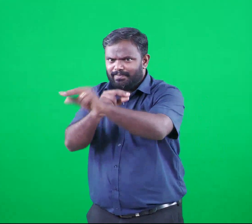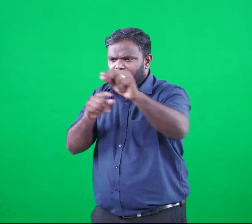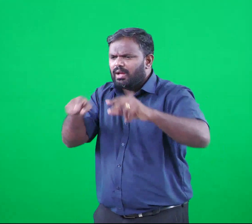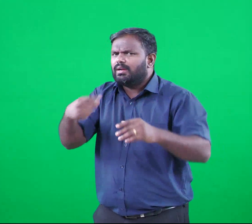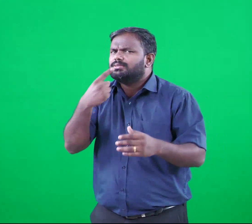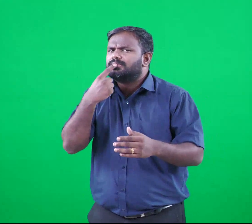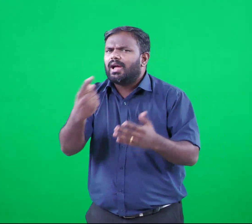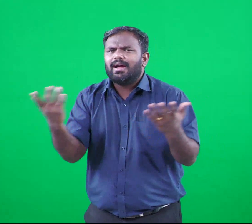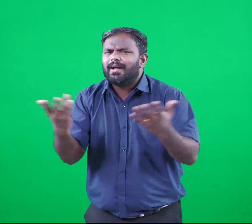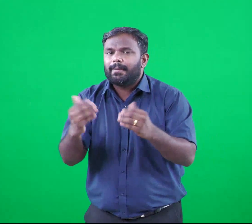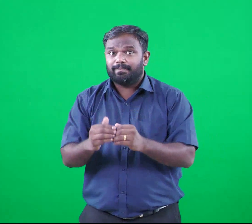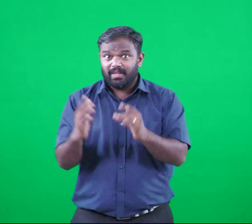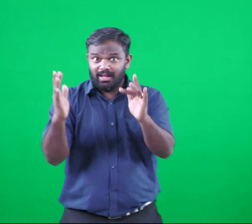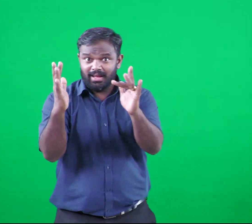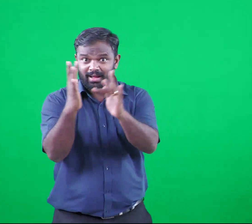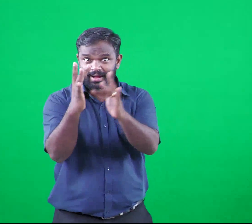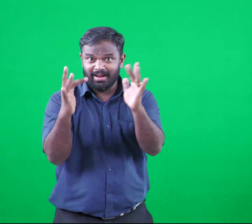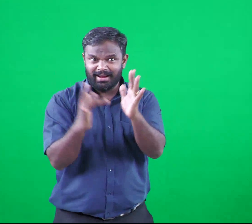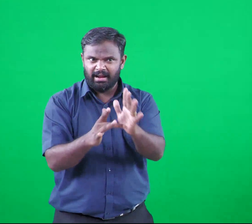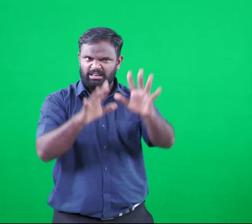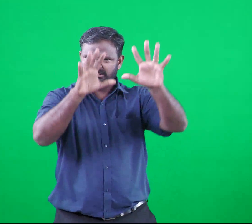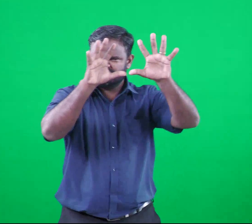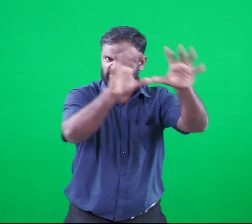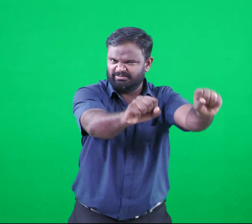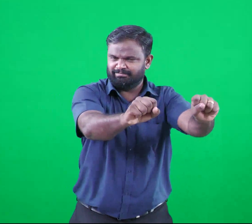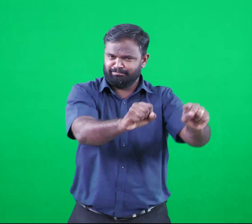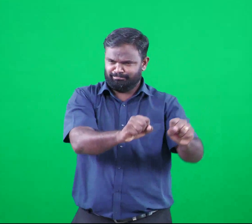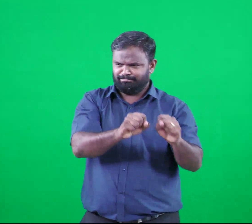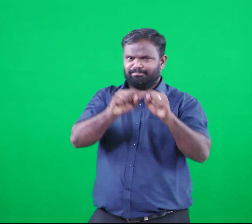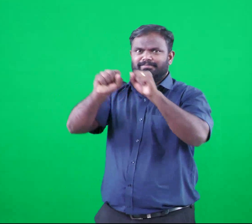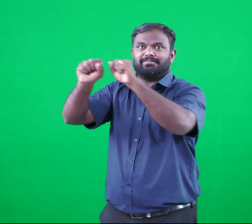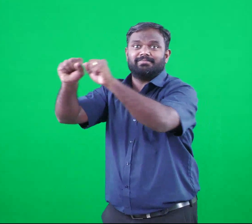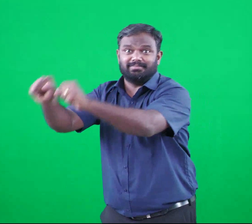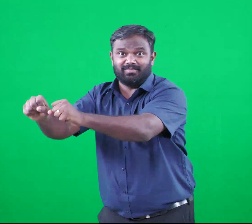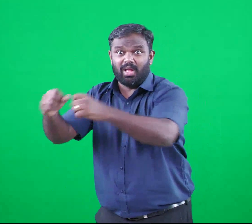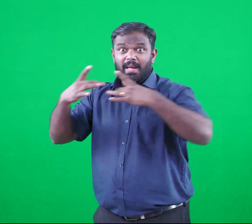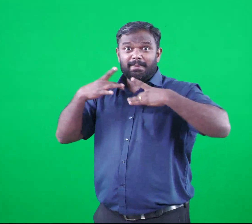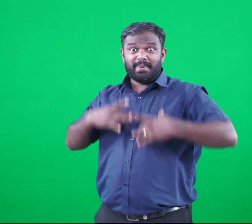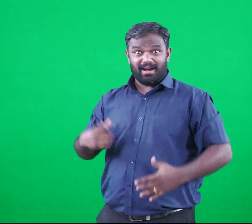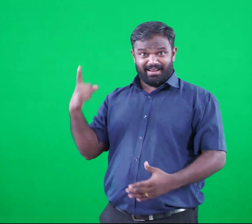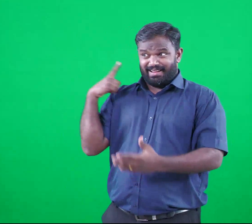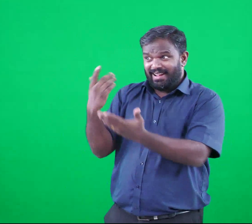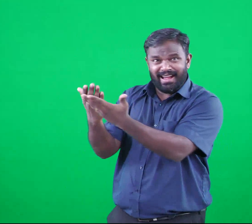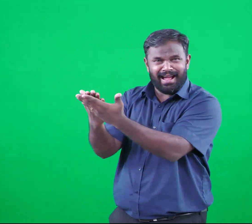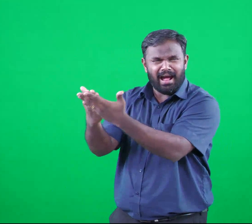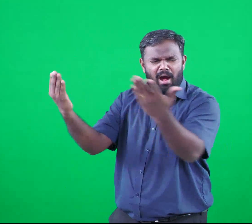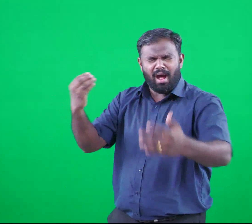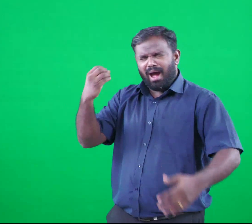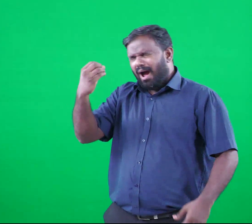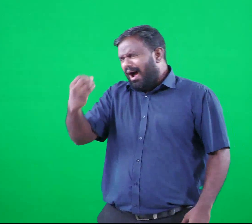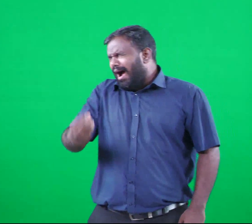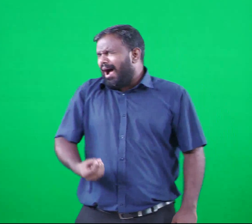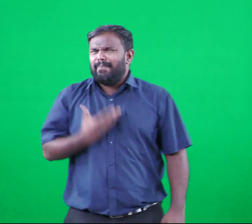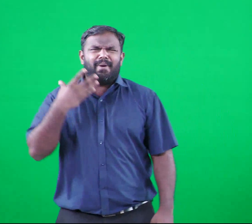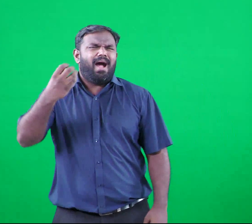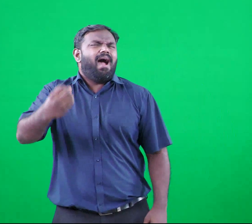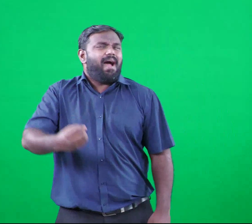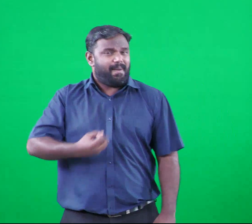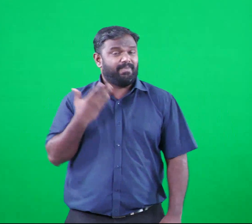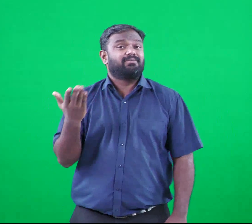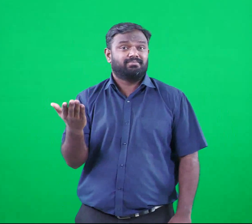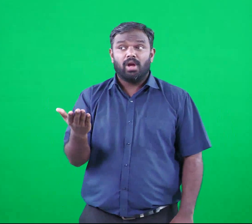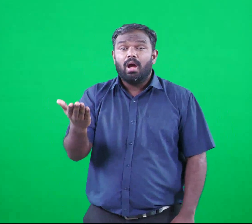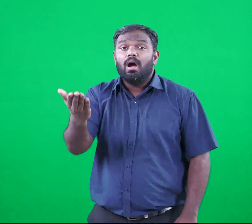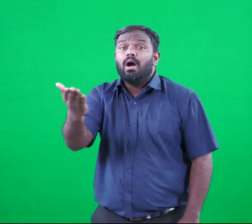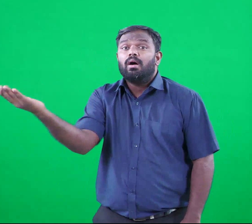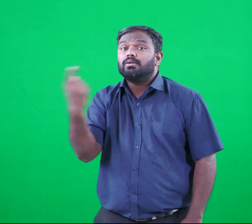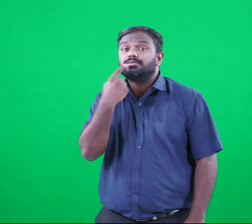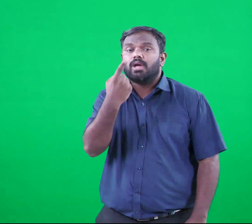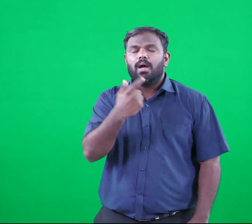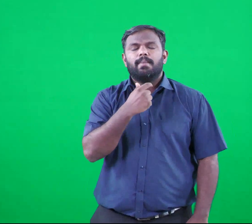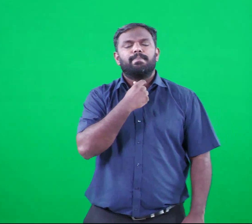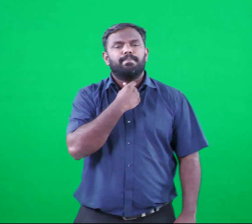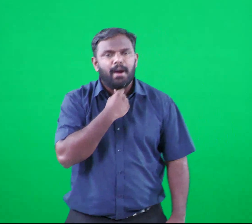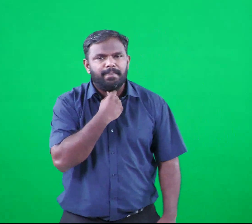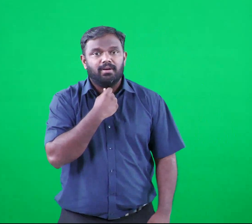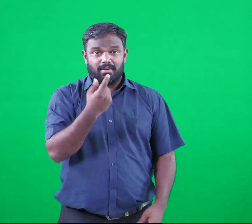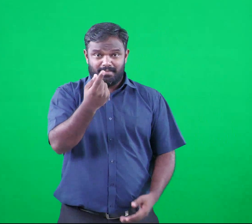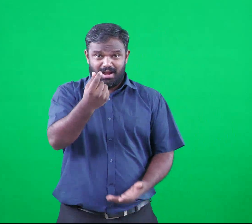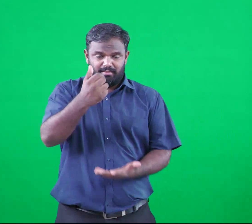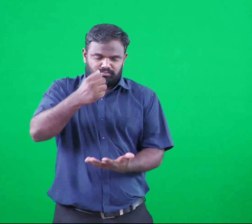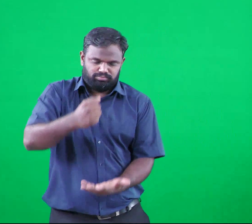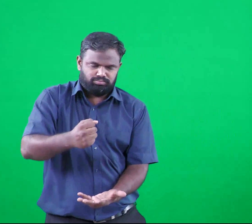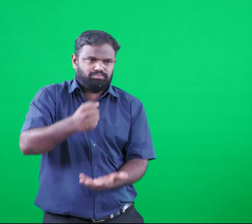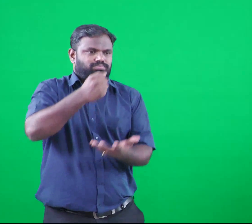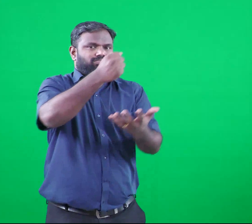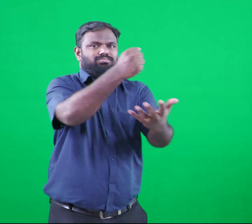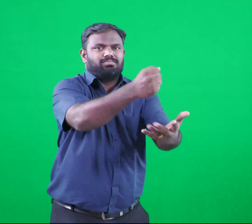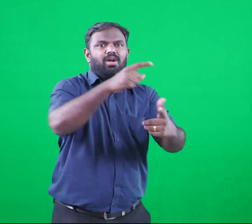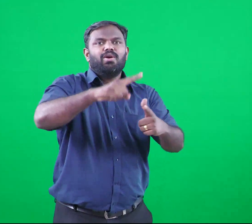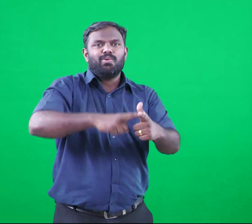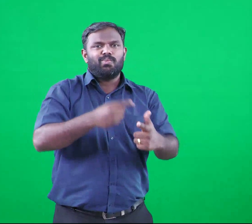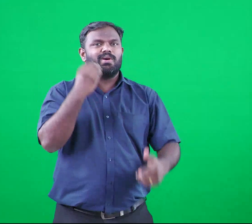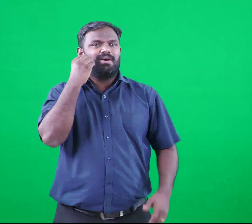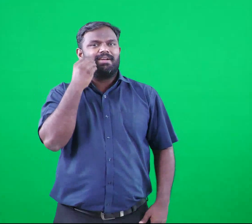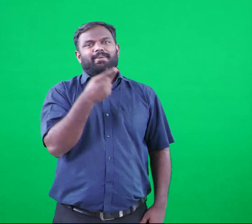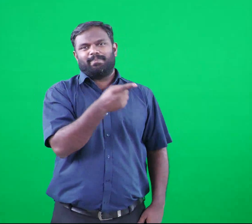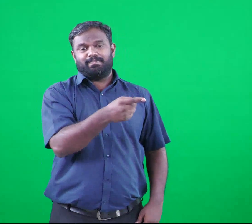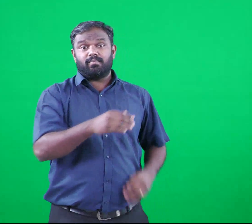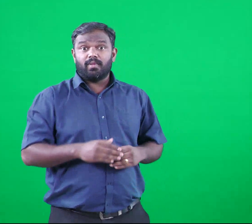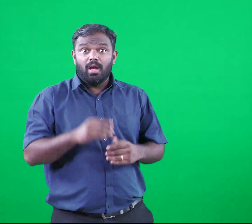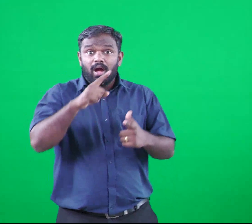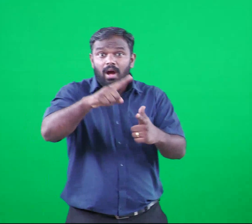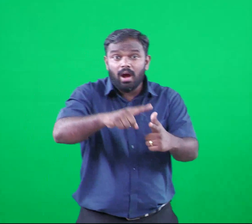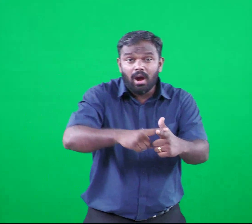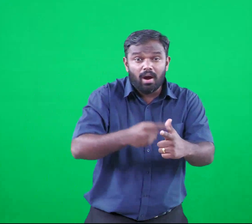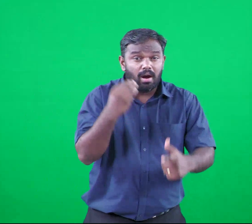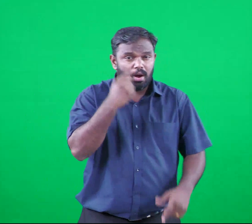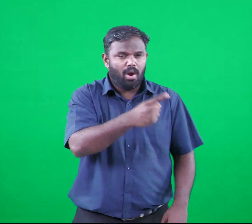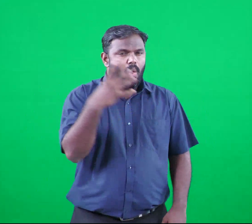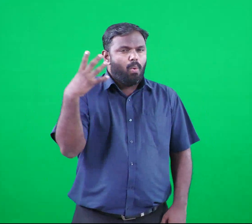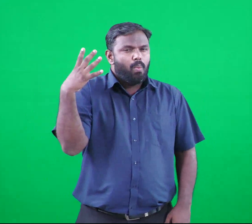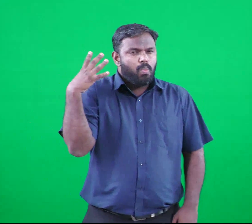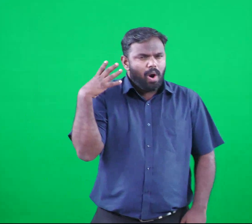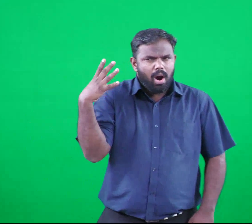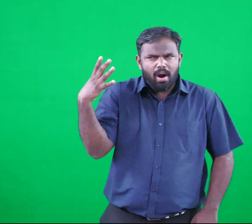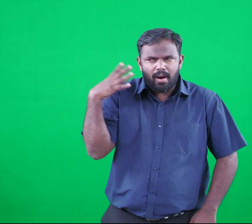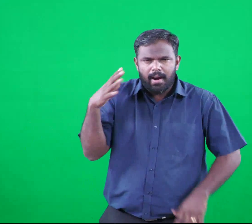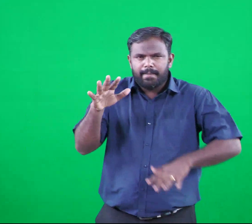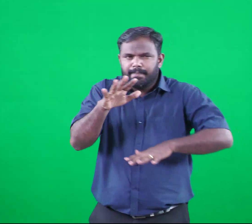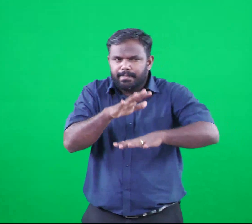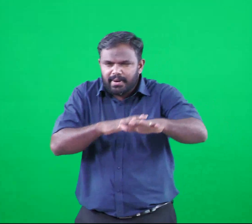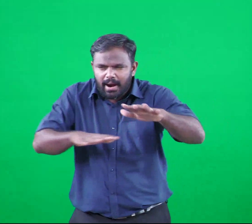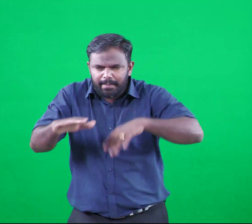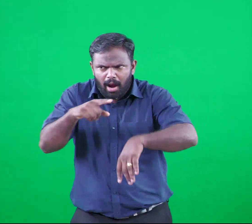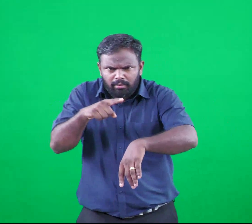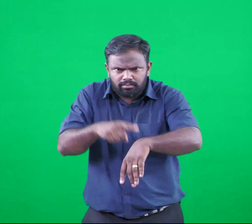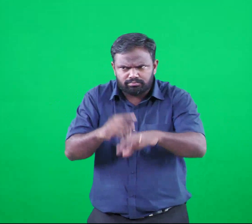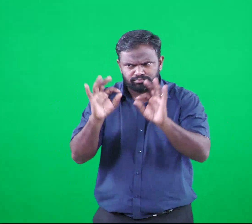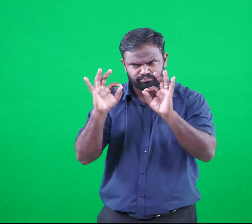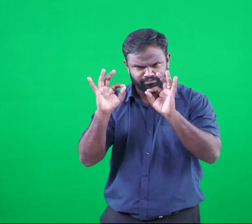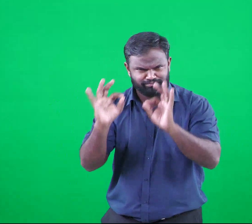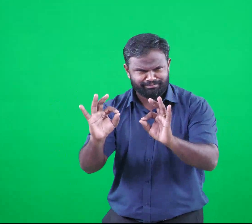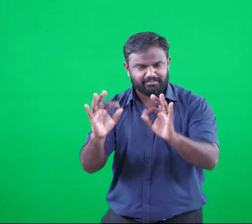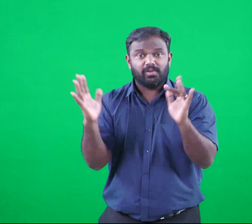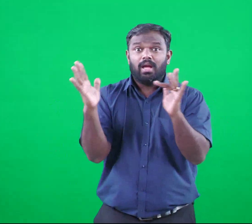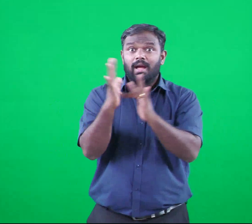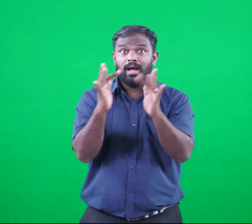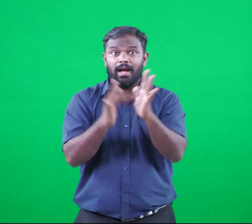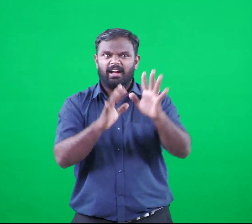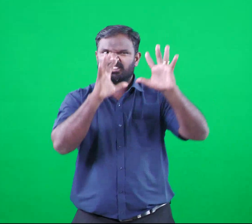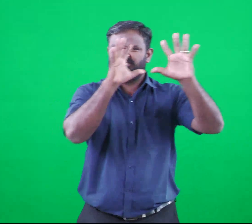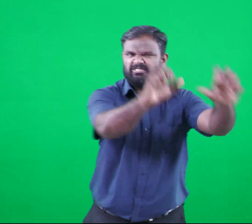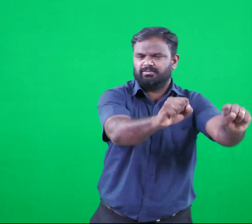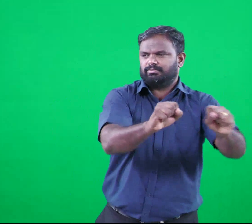They were delighted to hear this, and they promised to give him money.